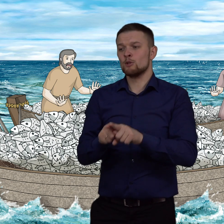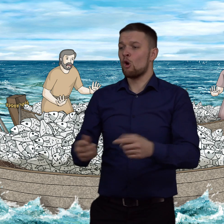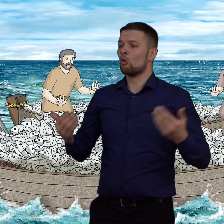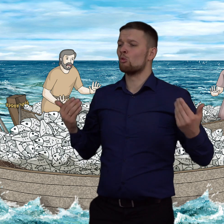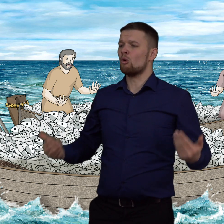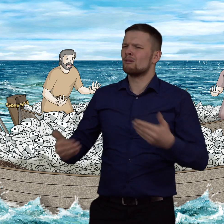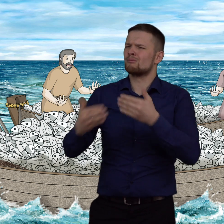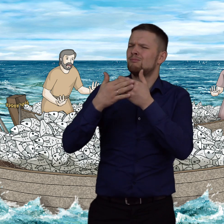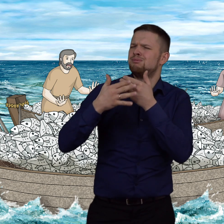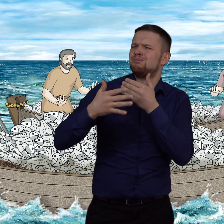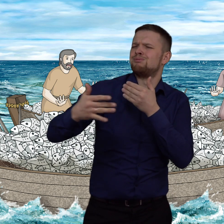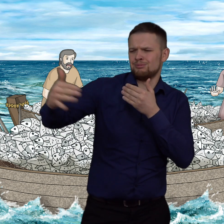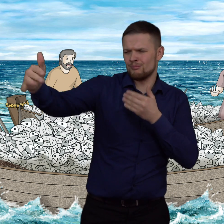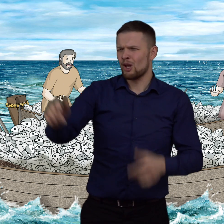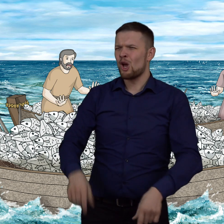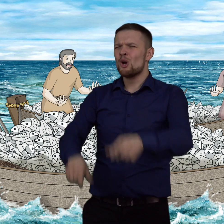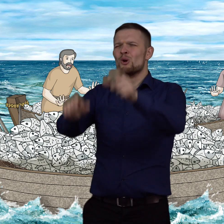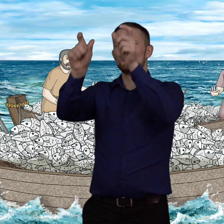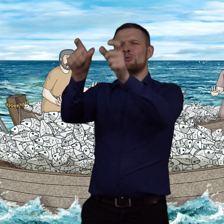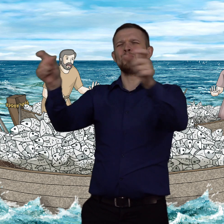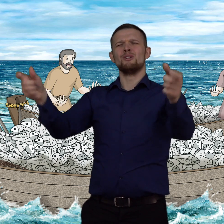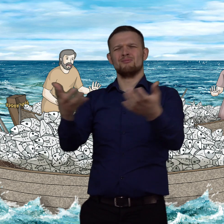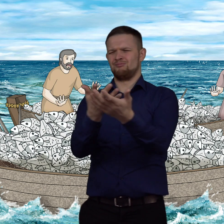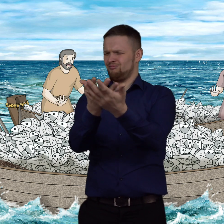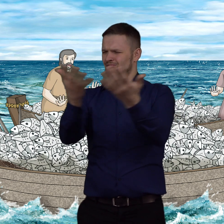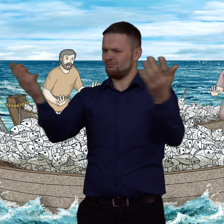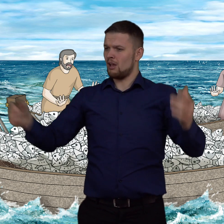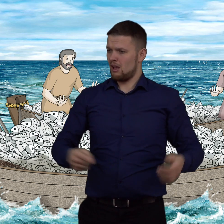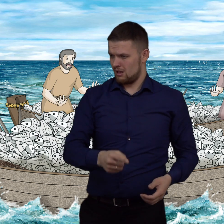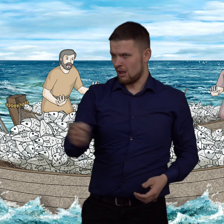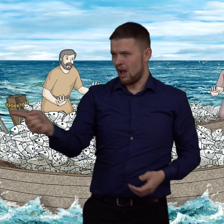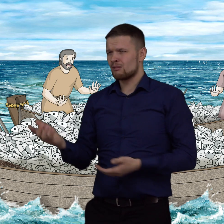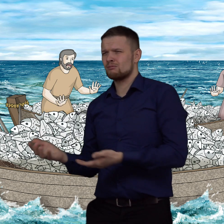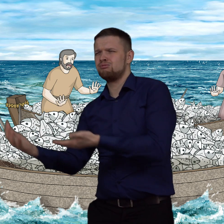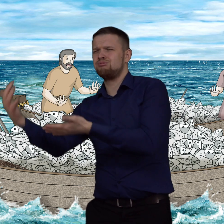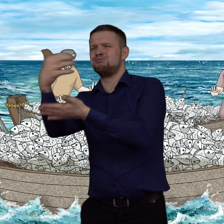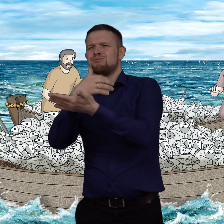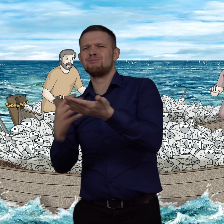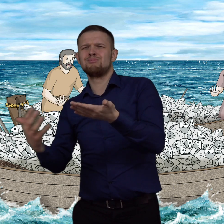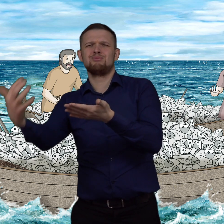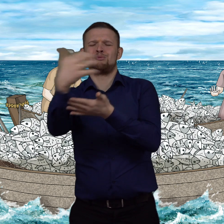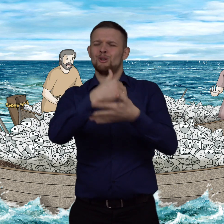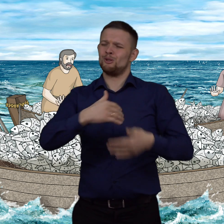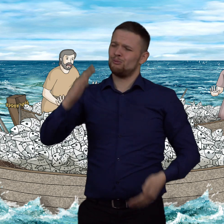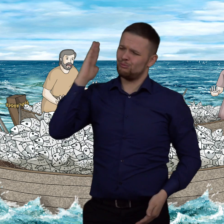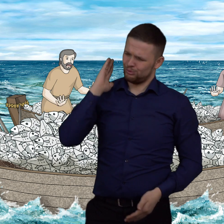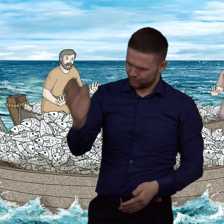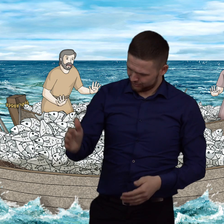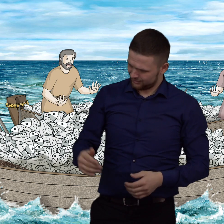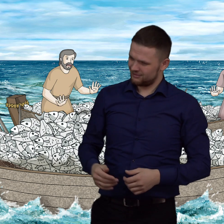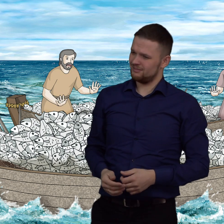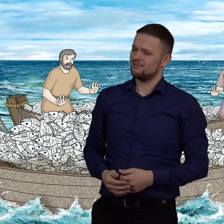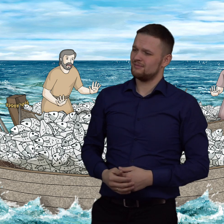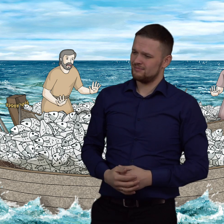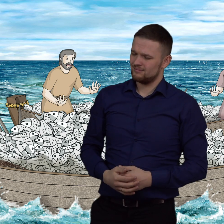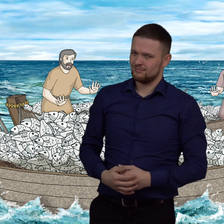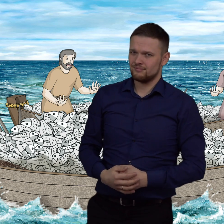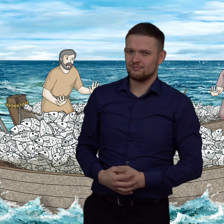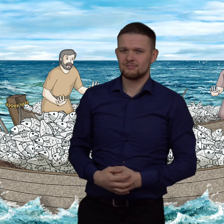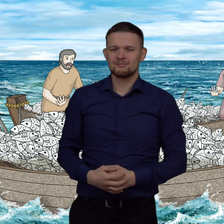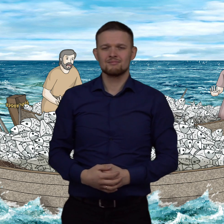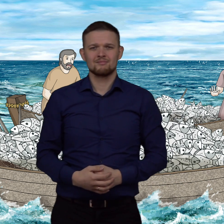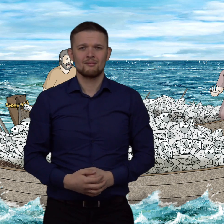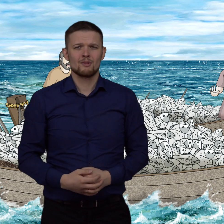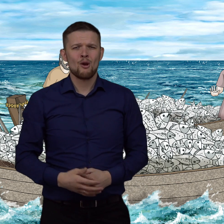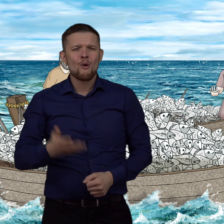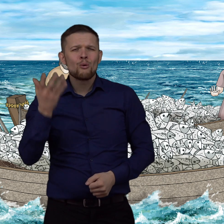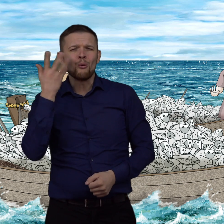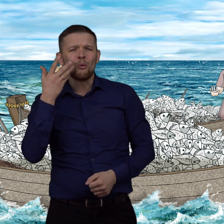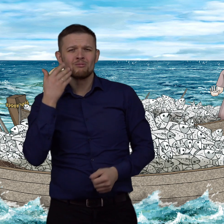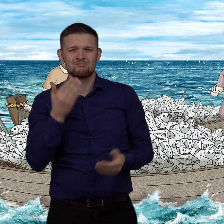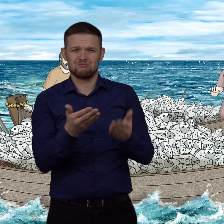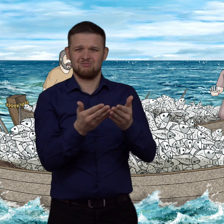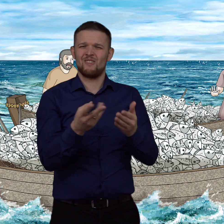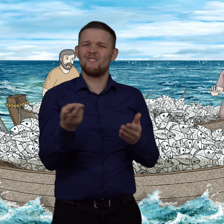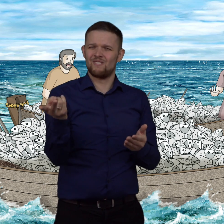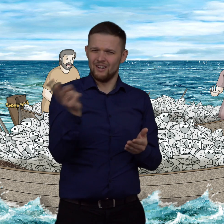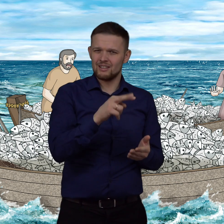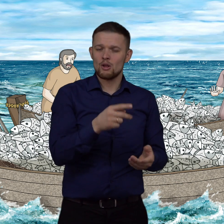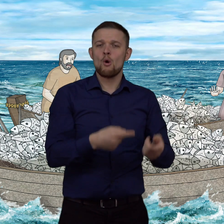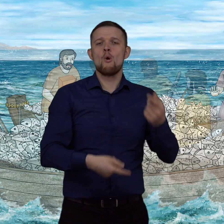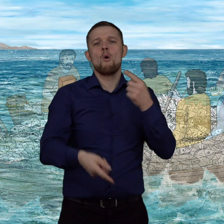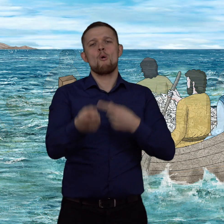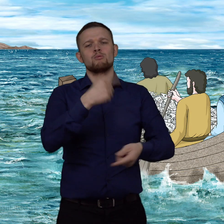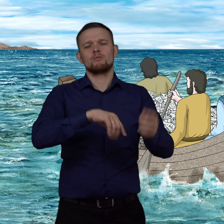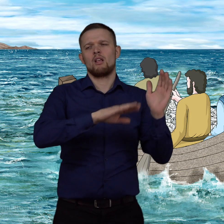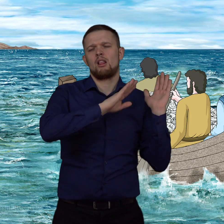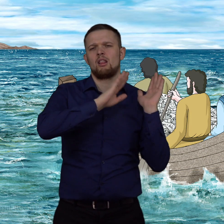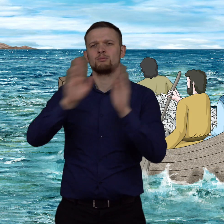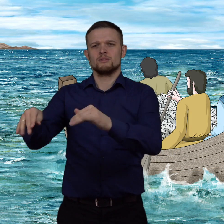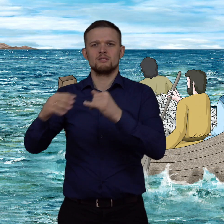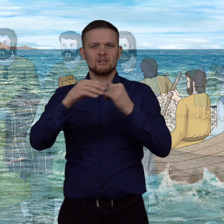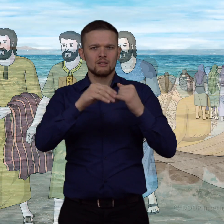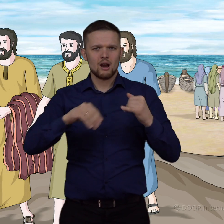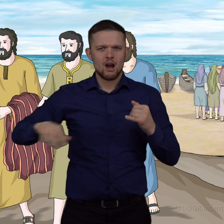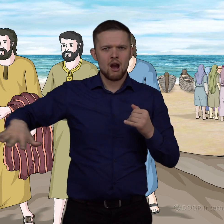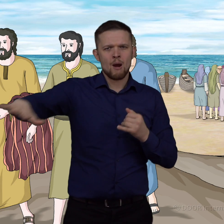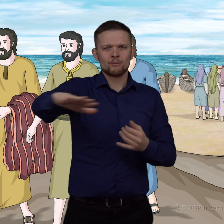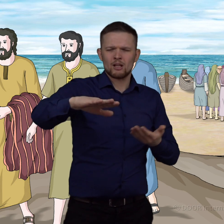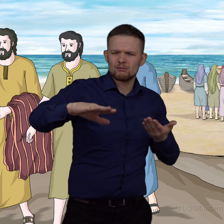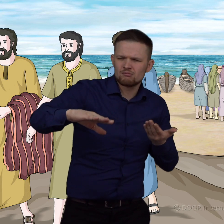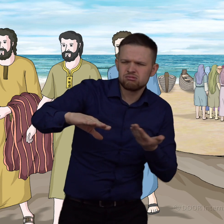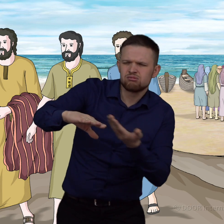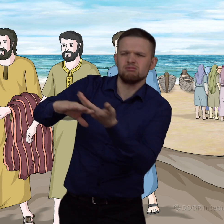“From now on you will catch men.”